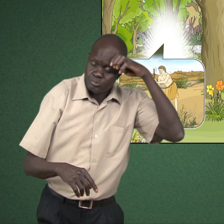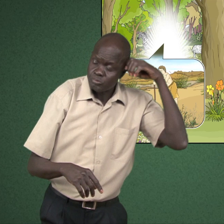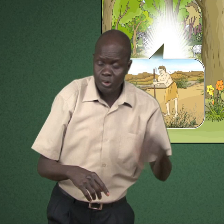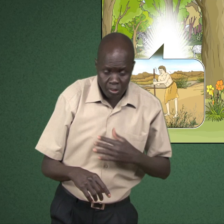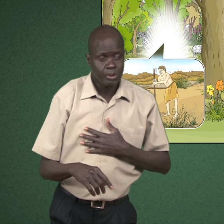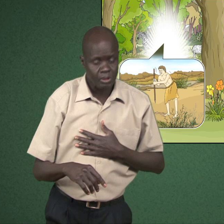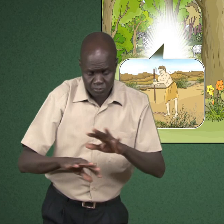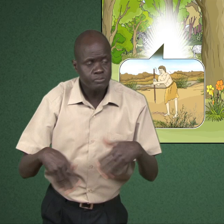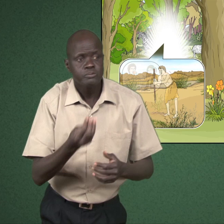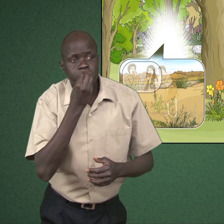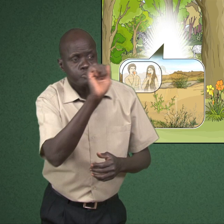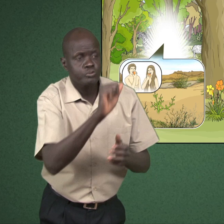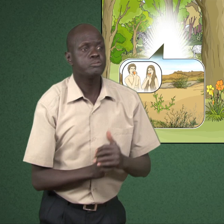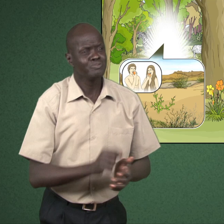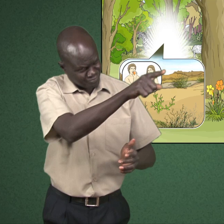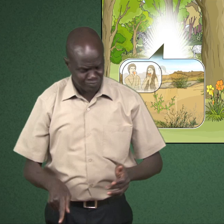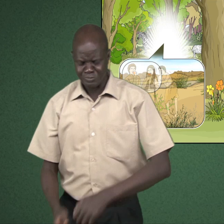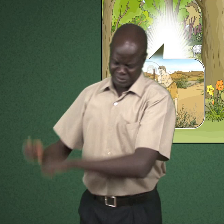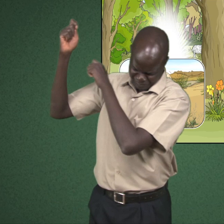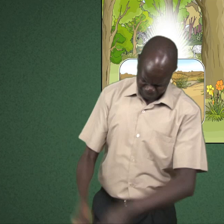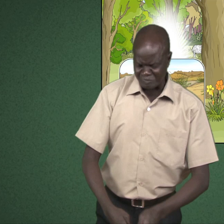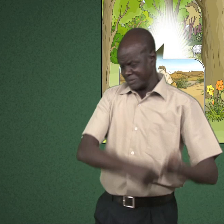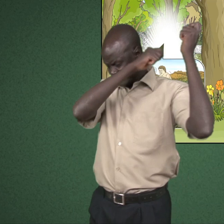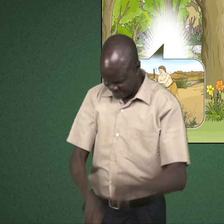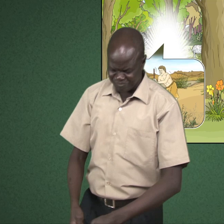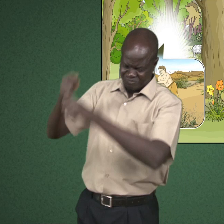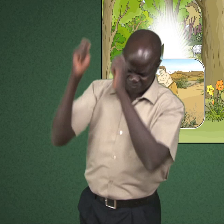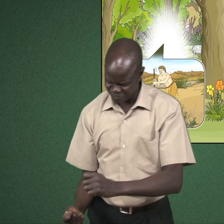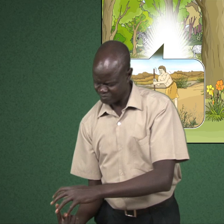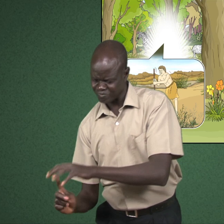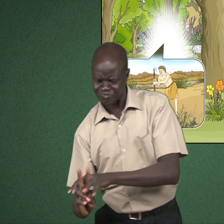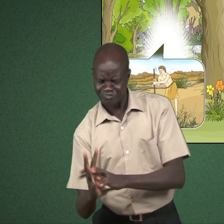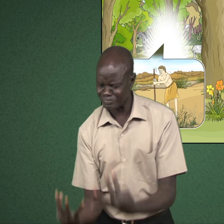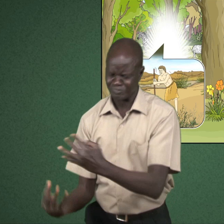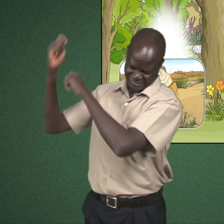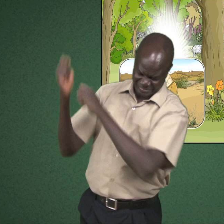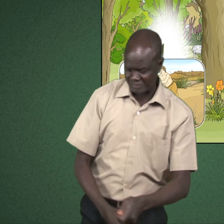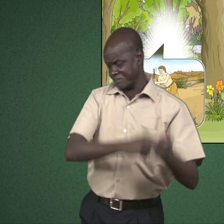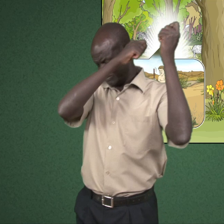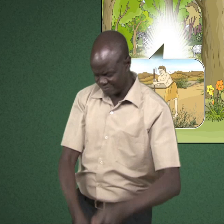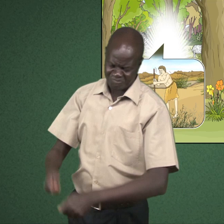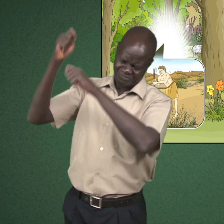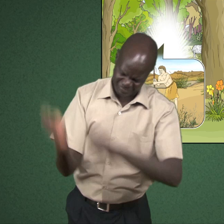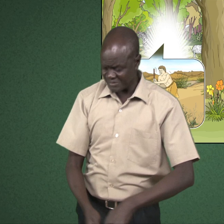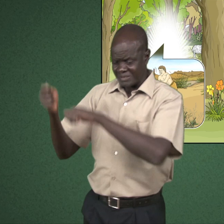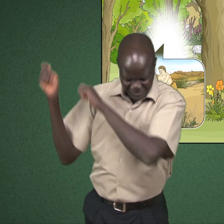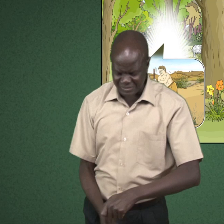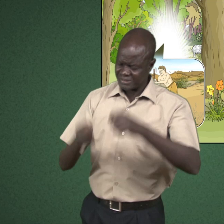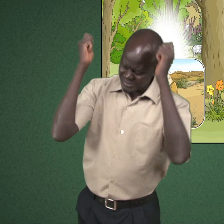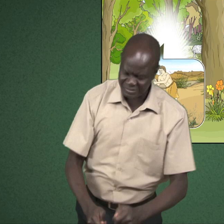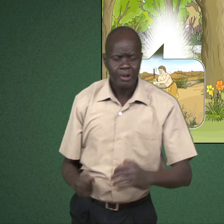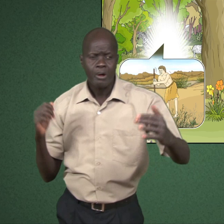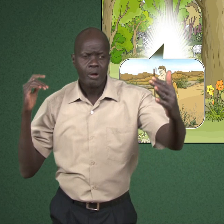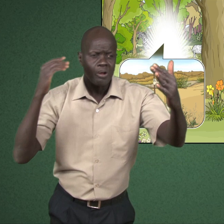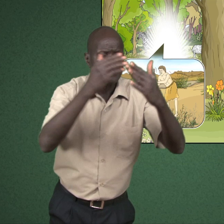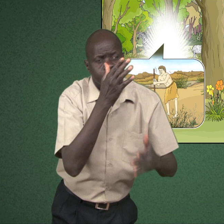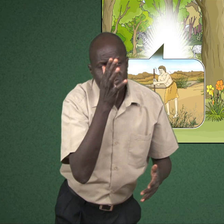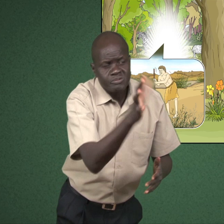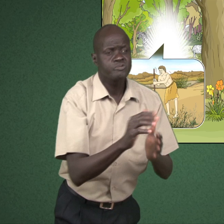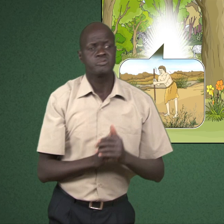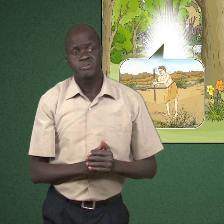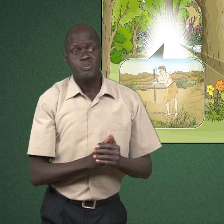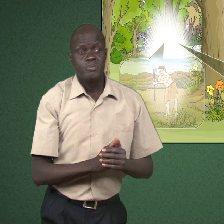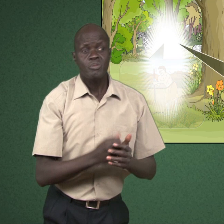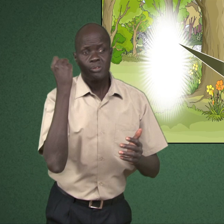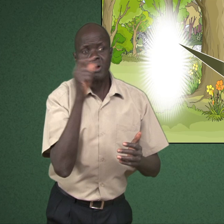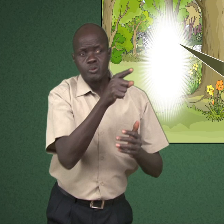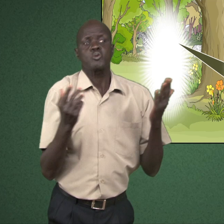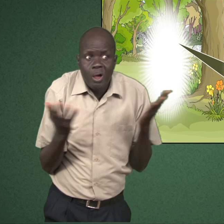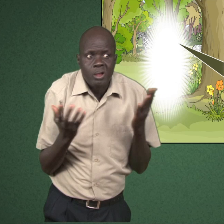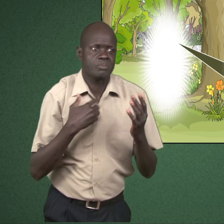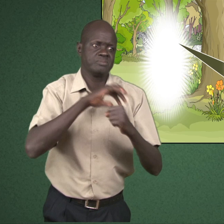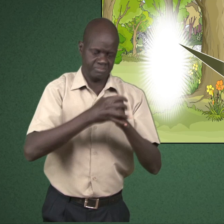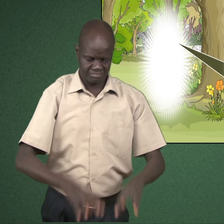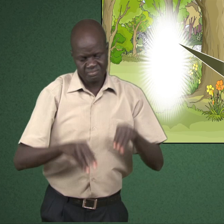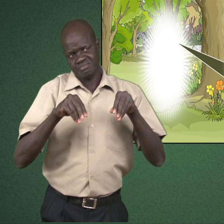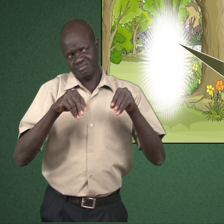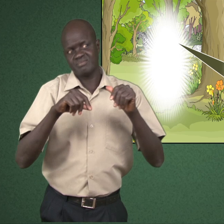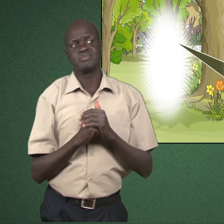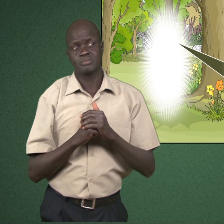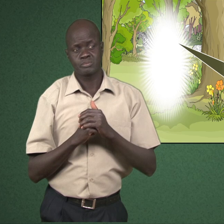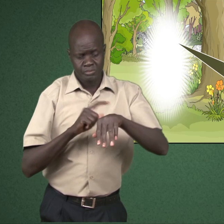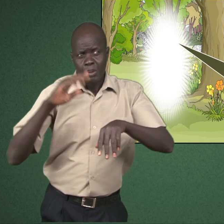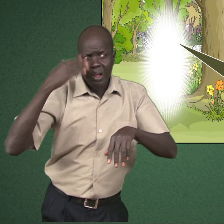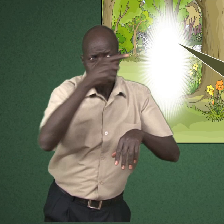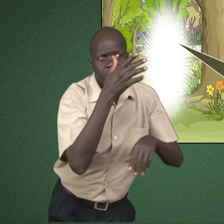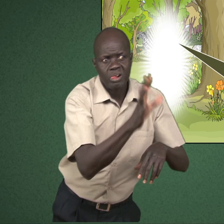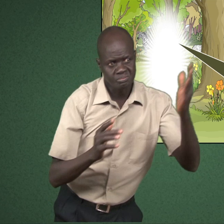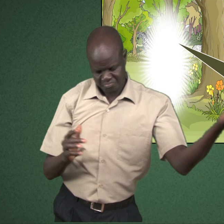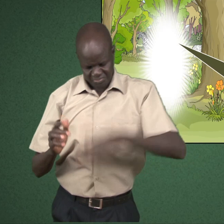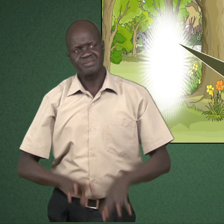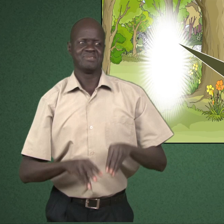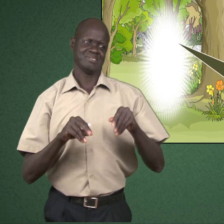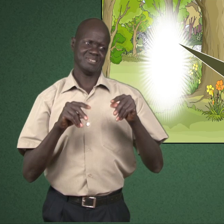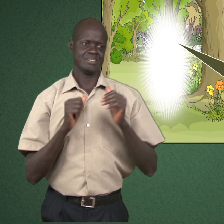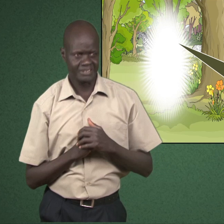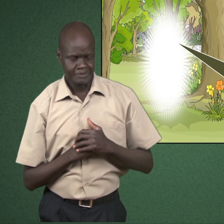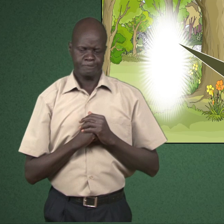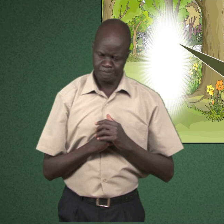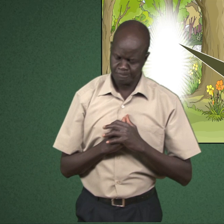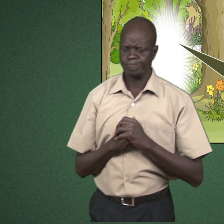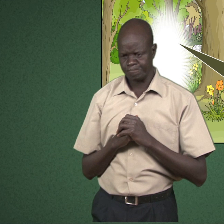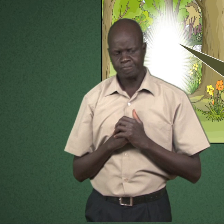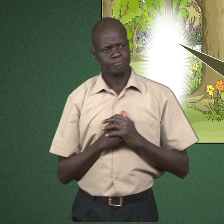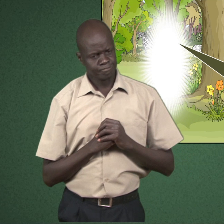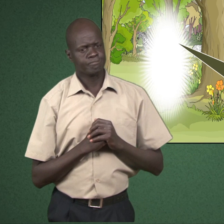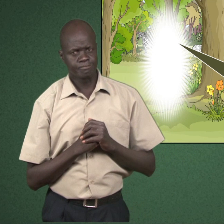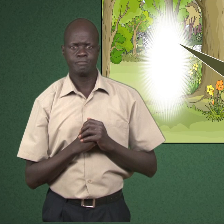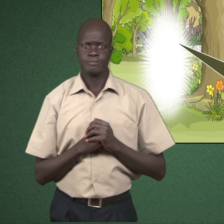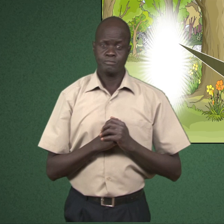By the sweat of your brow you will eat your bread, until you return to the ground— because out of it were you taken. For dust you are, and to dust you shall return.”